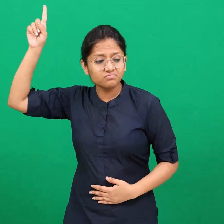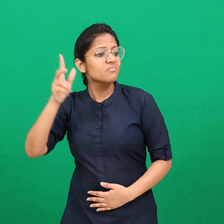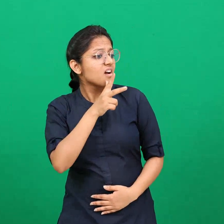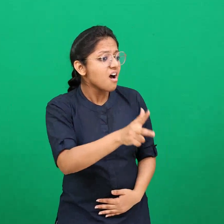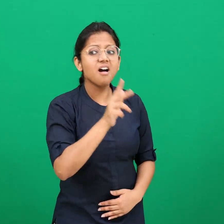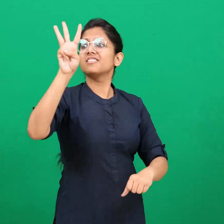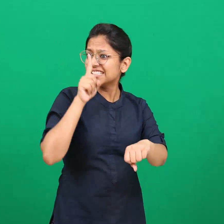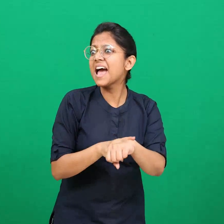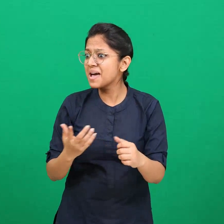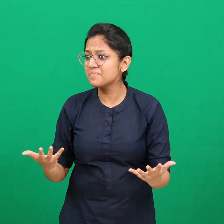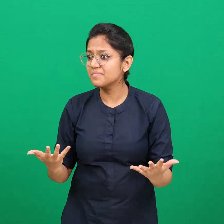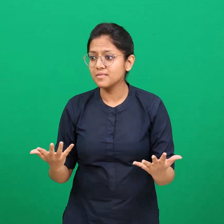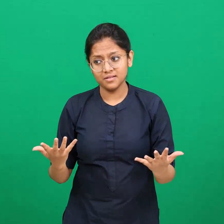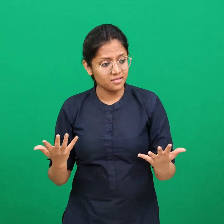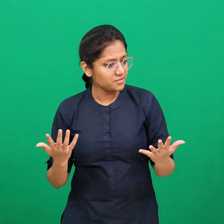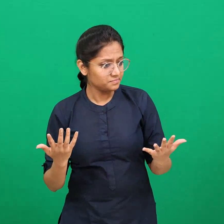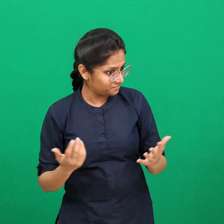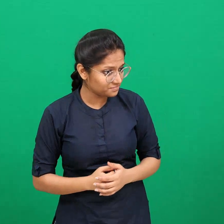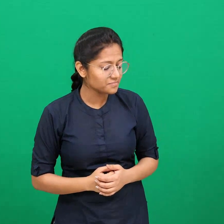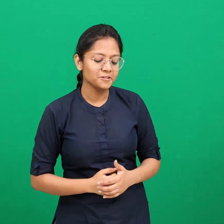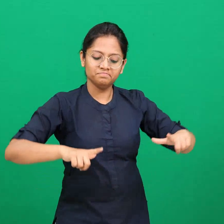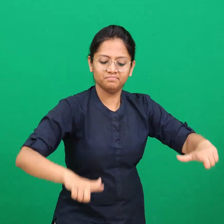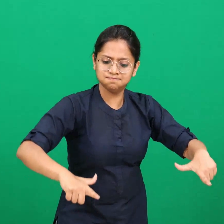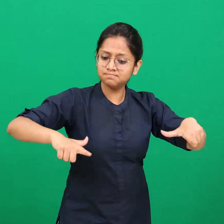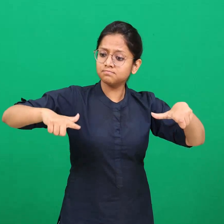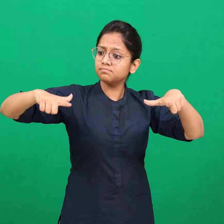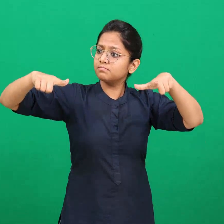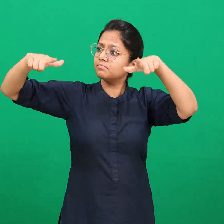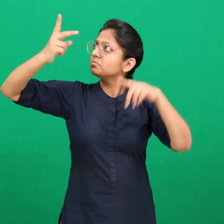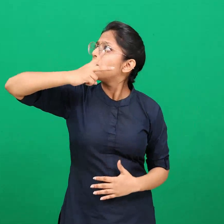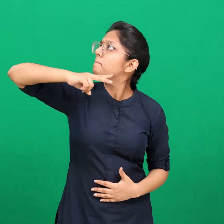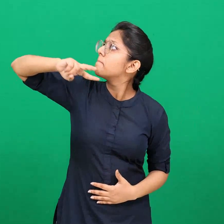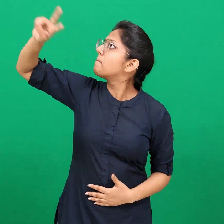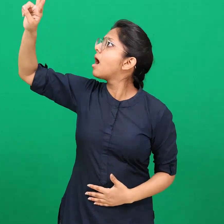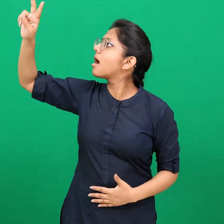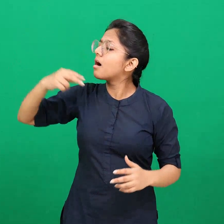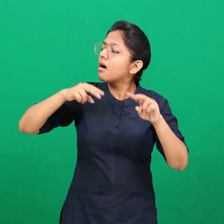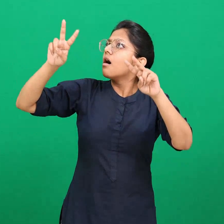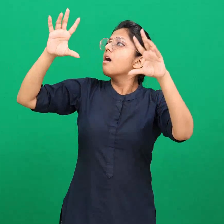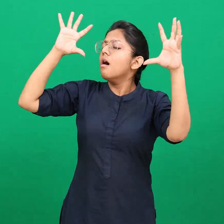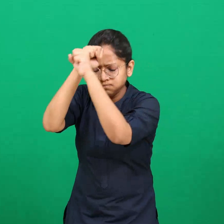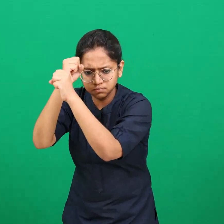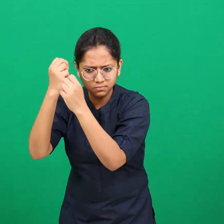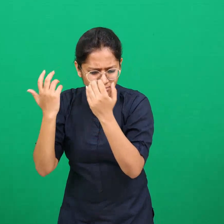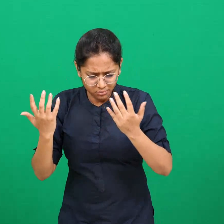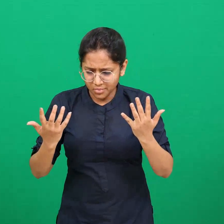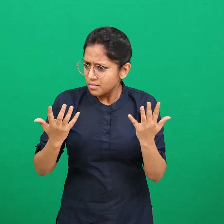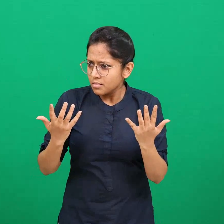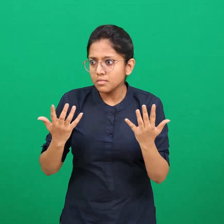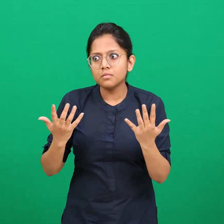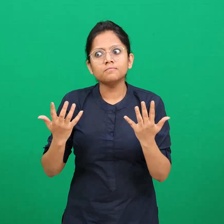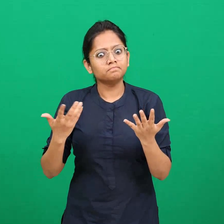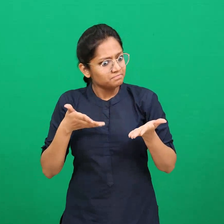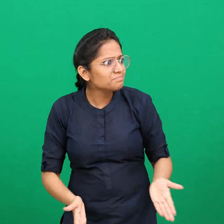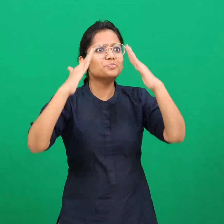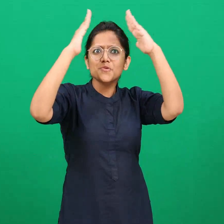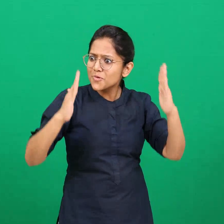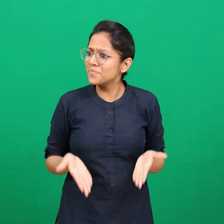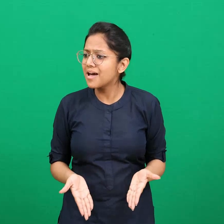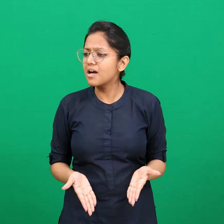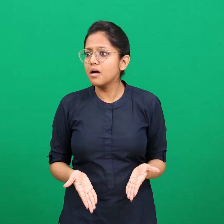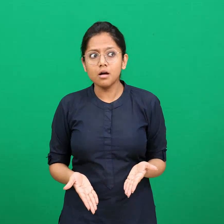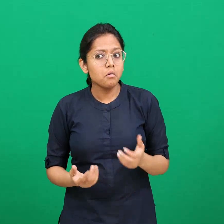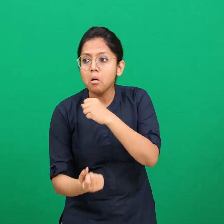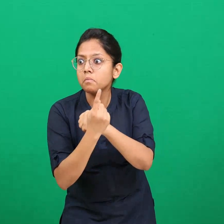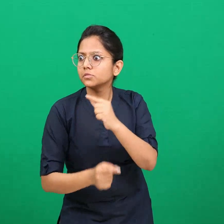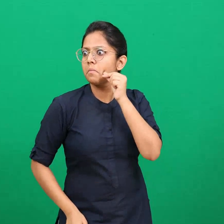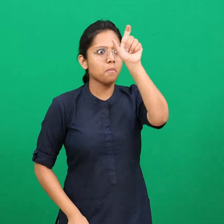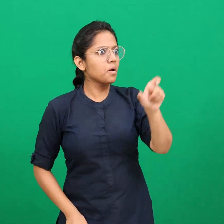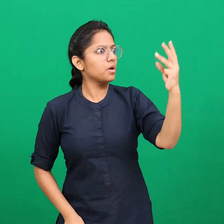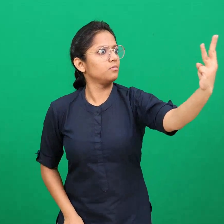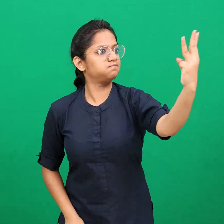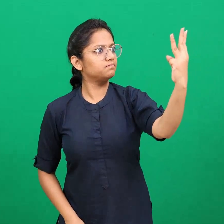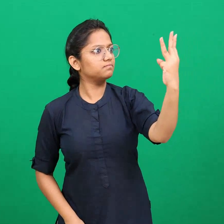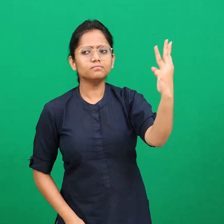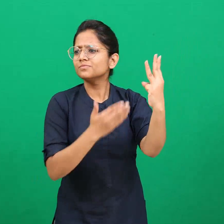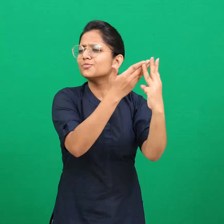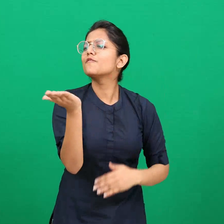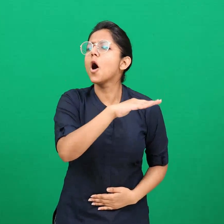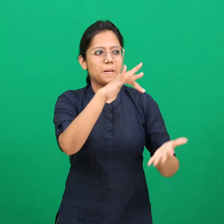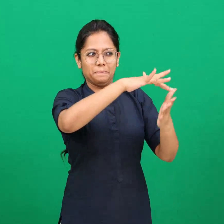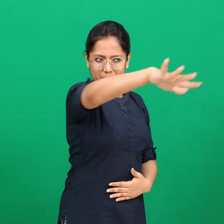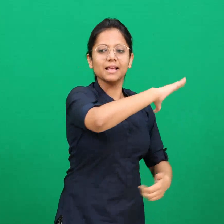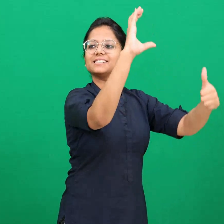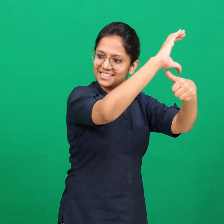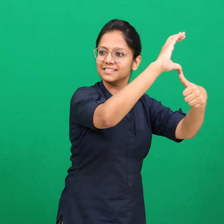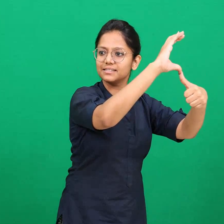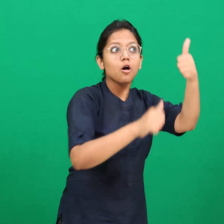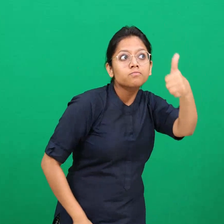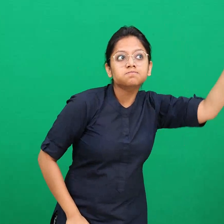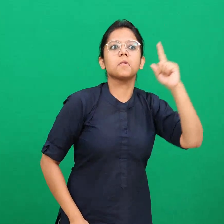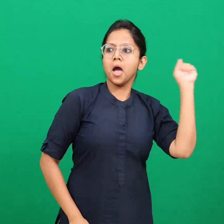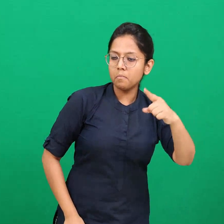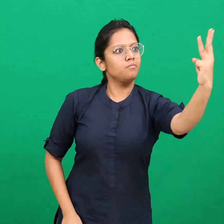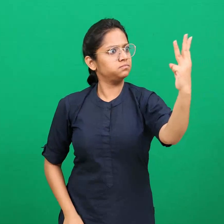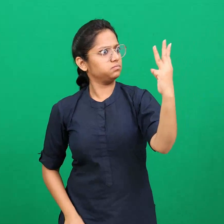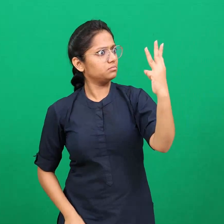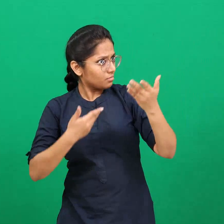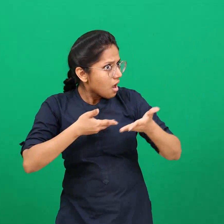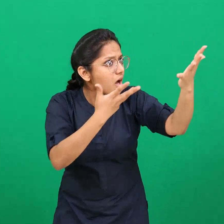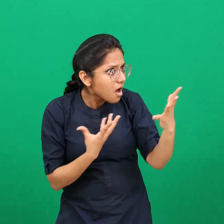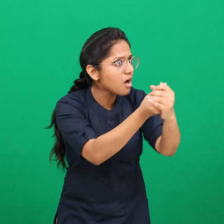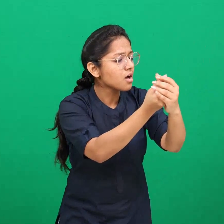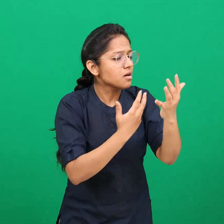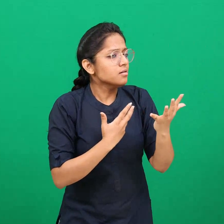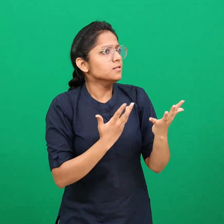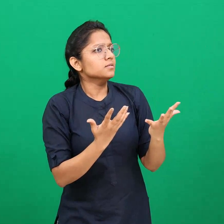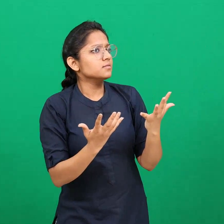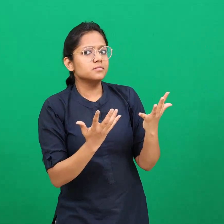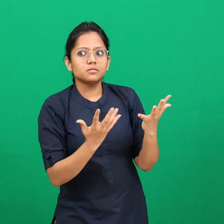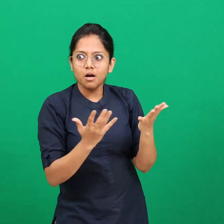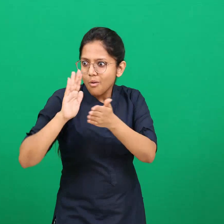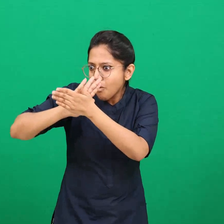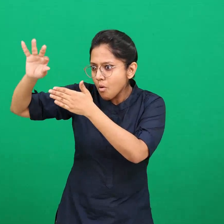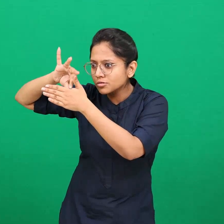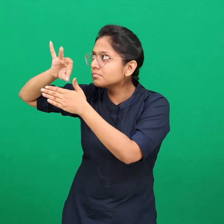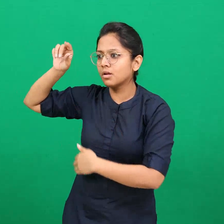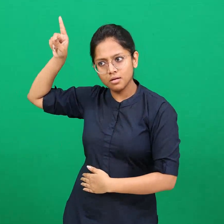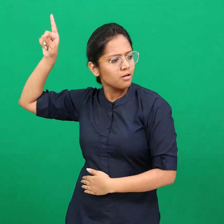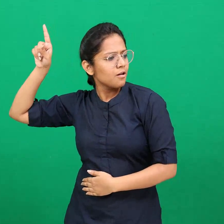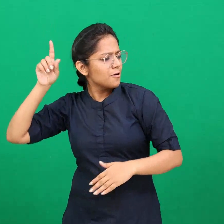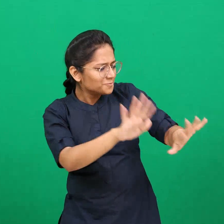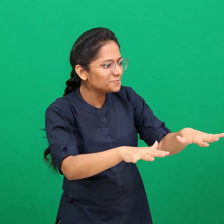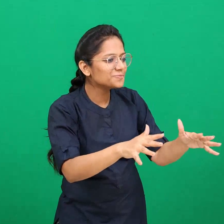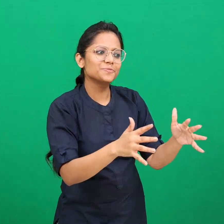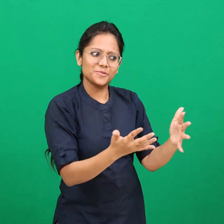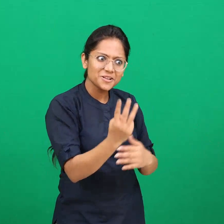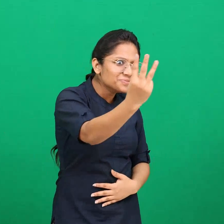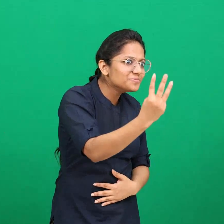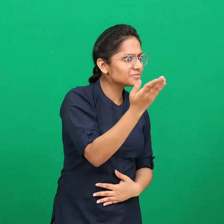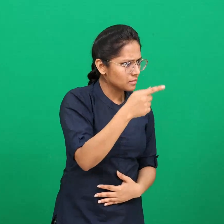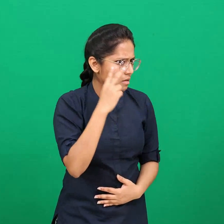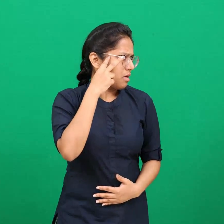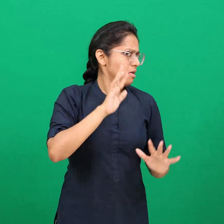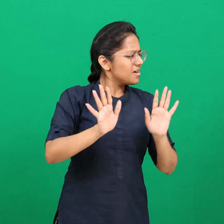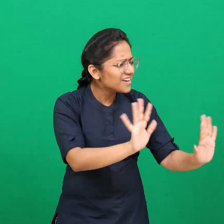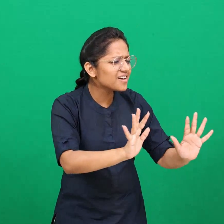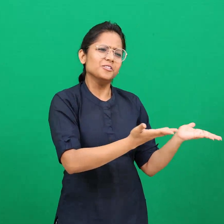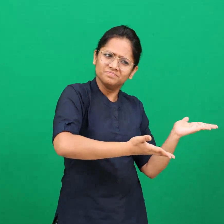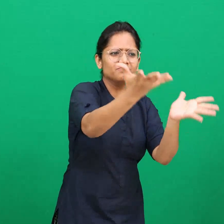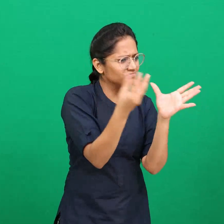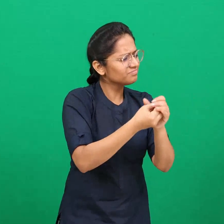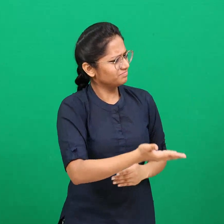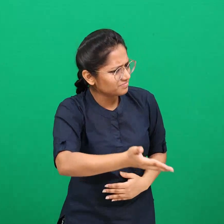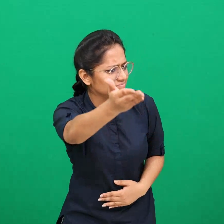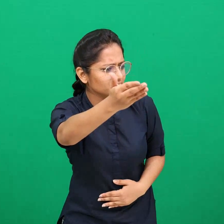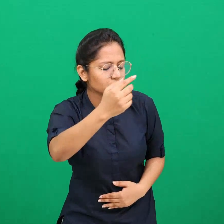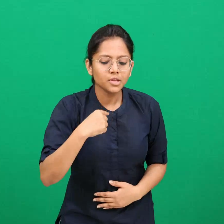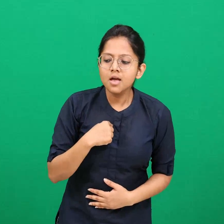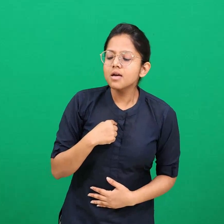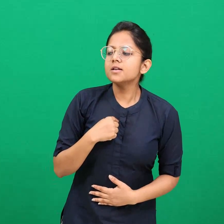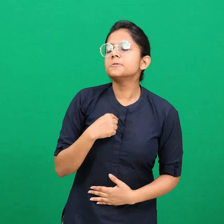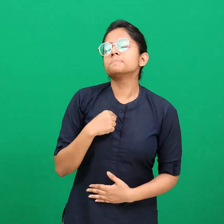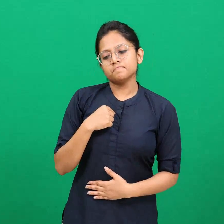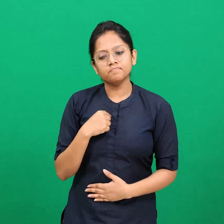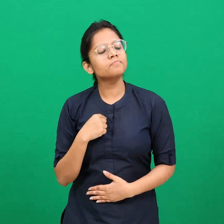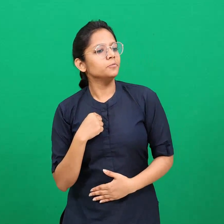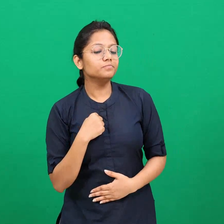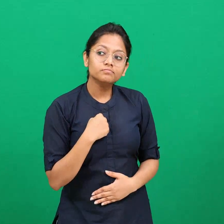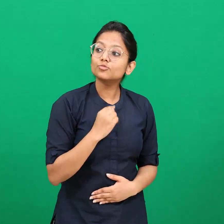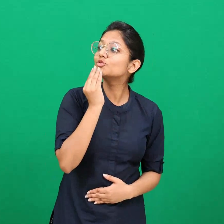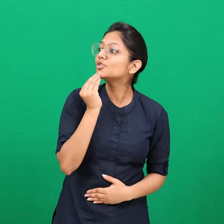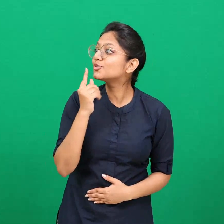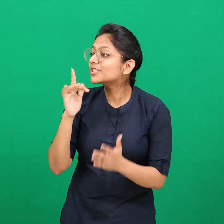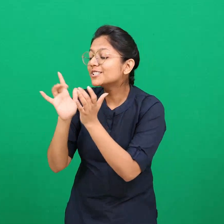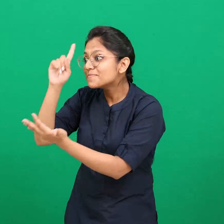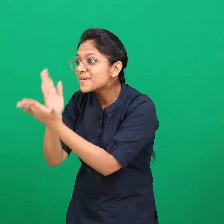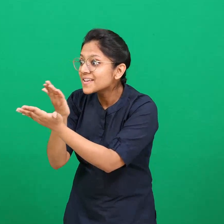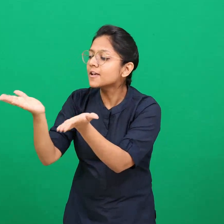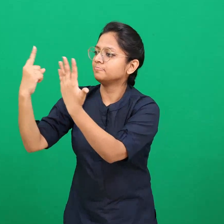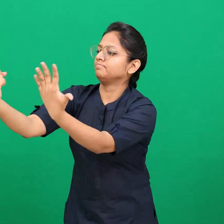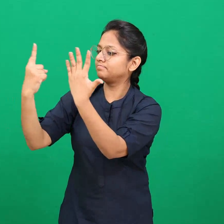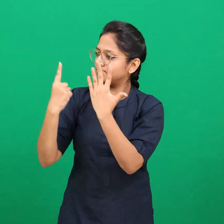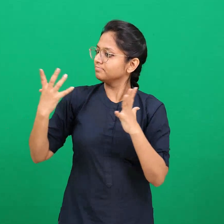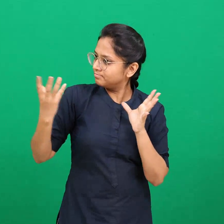This happened three times, and everything was drawn back up into heaven. Just then three men sent to me from Caesarea stopped at the house where I was staying.